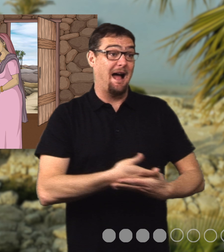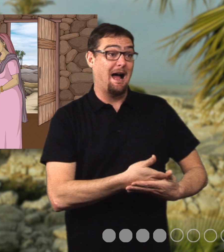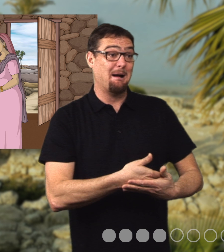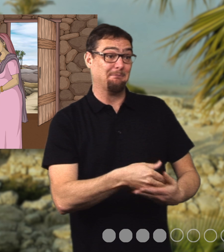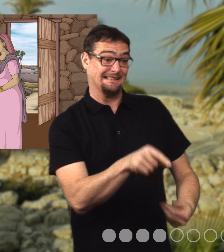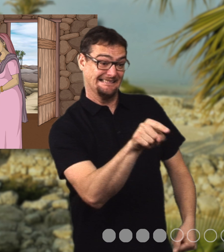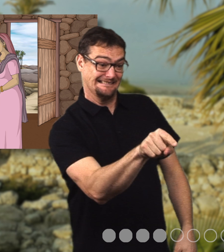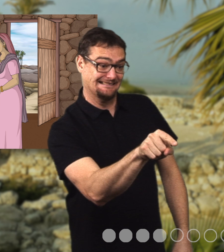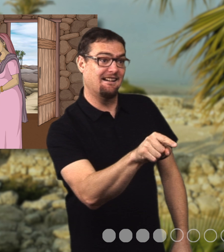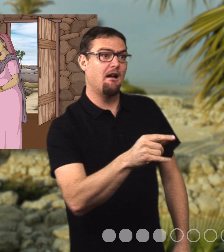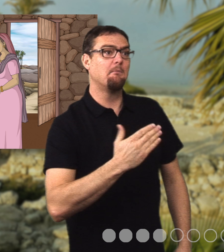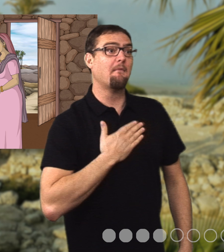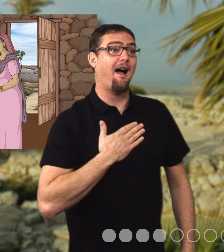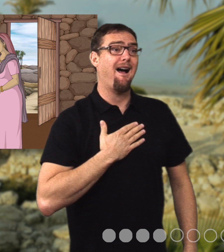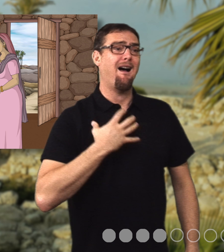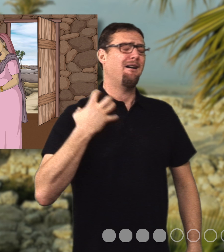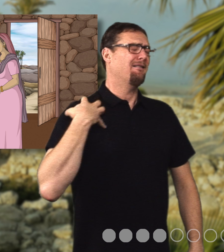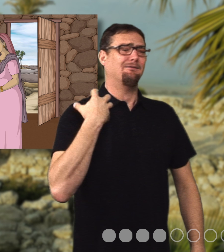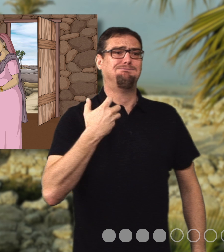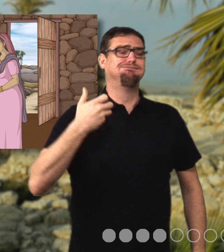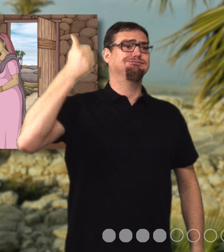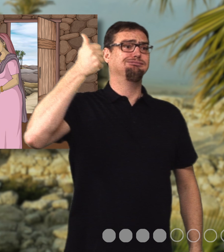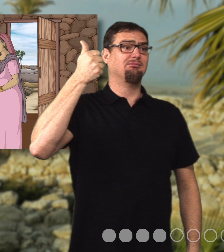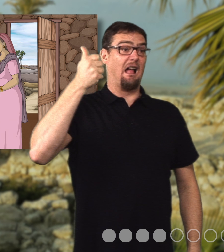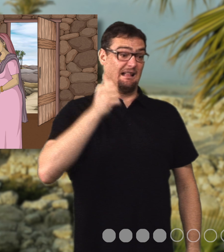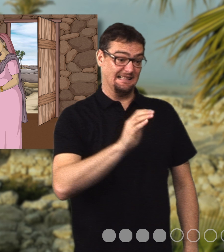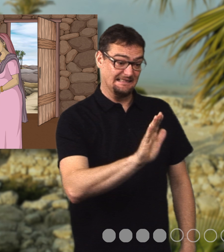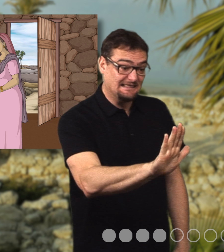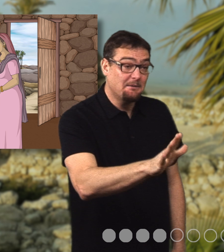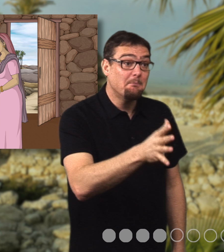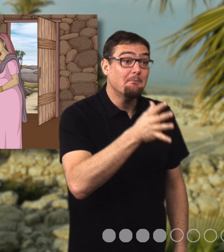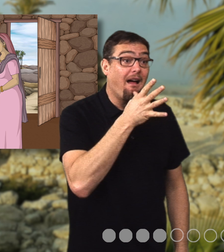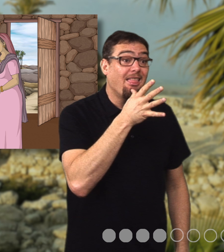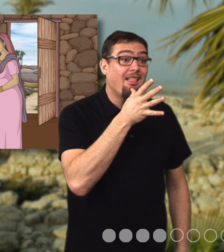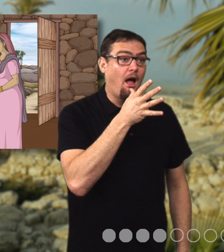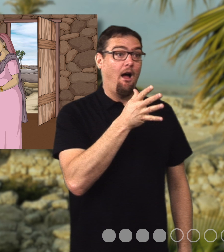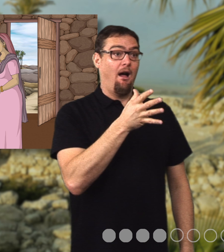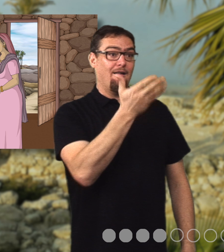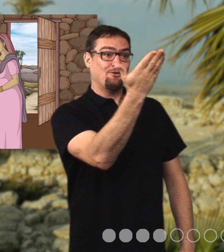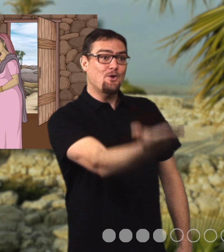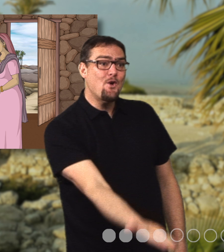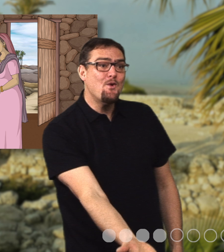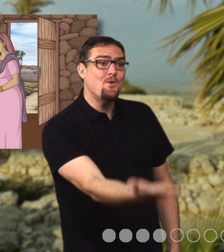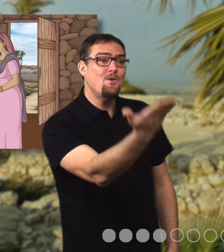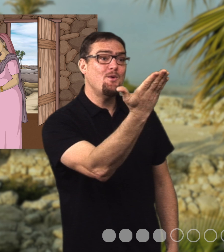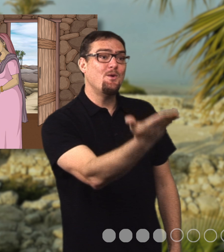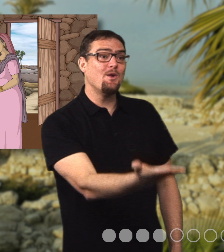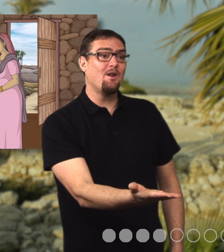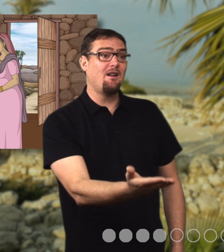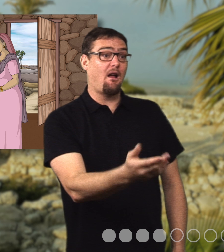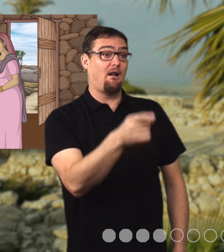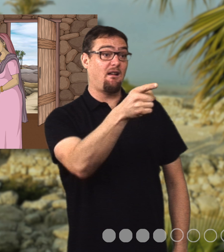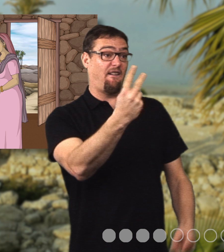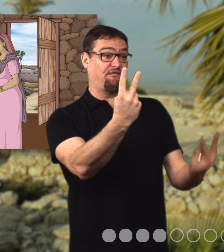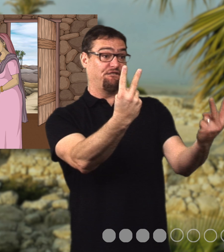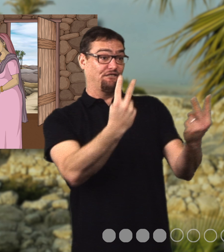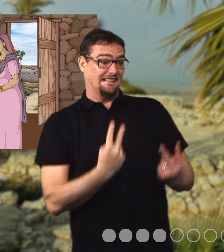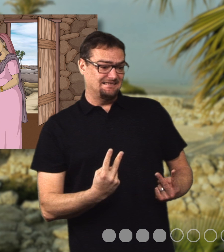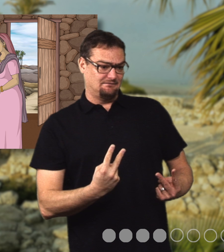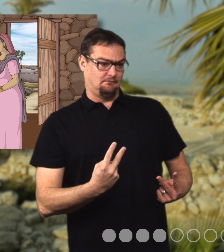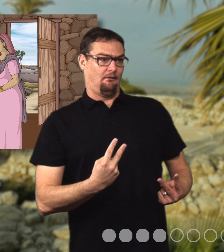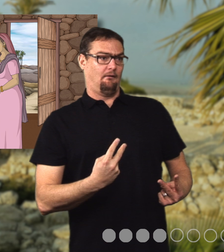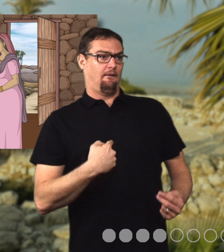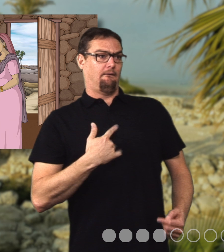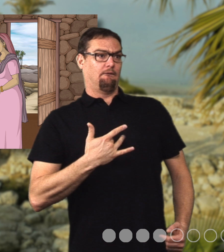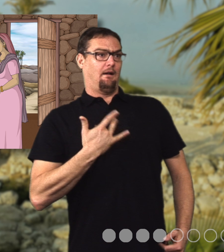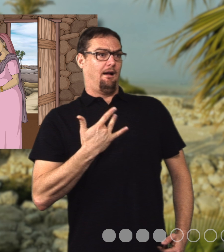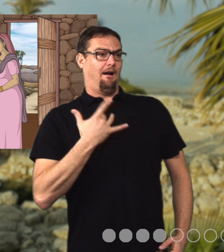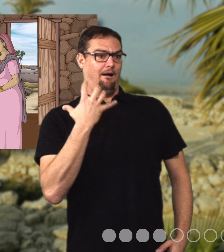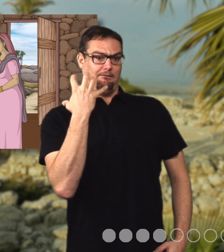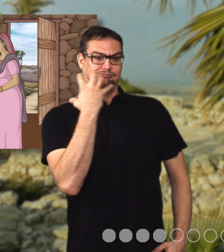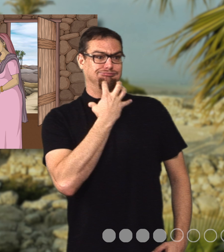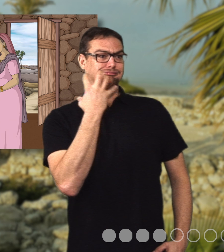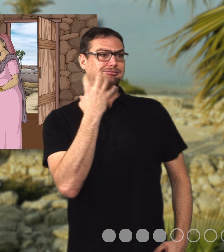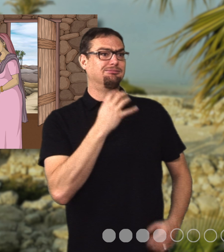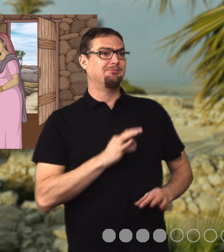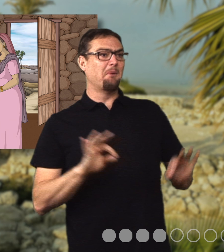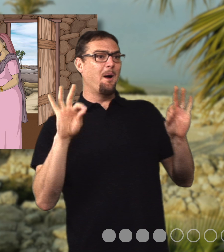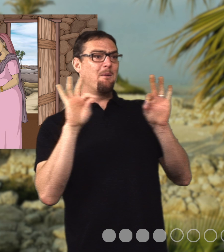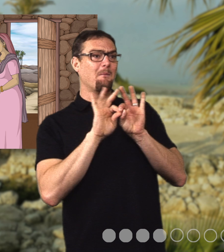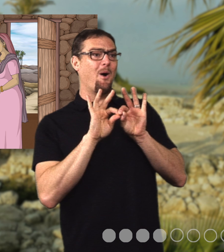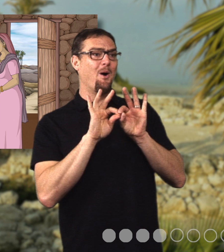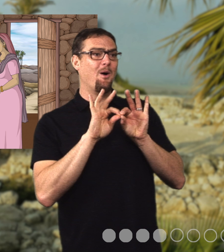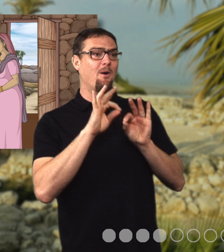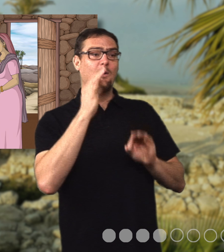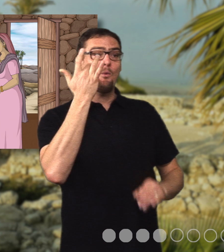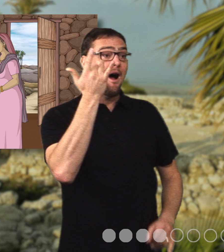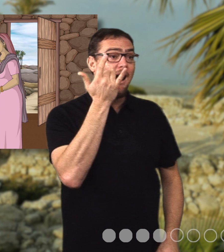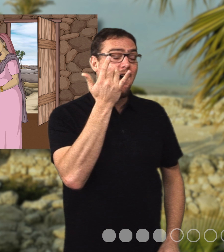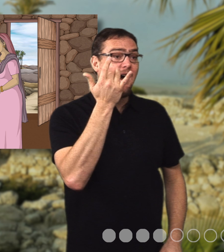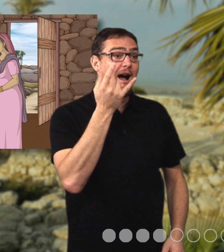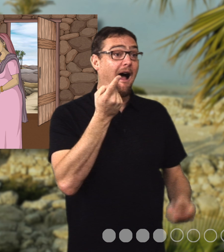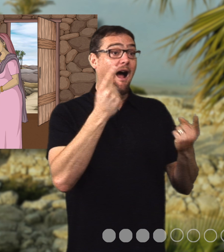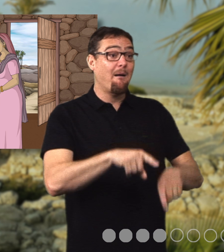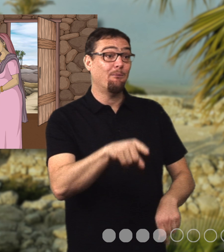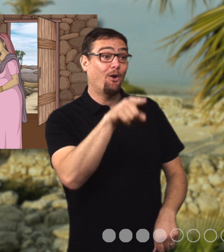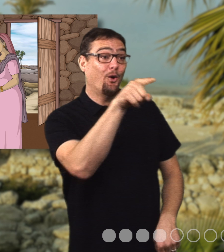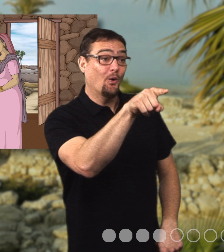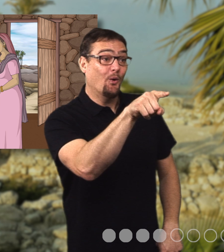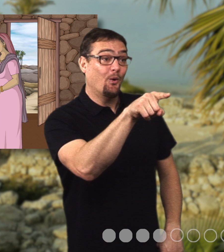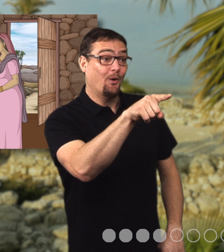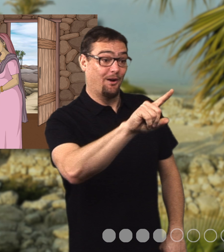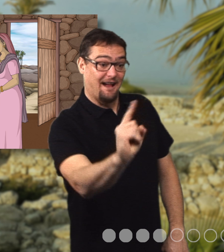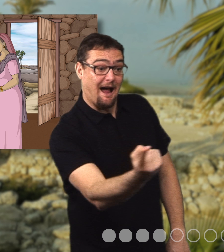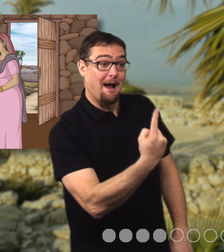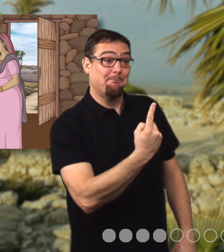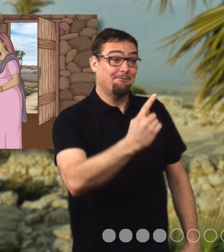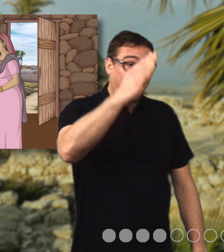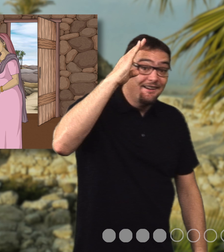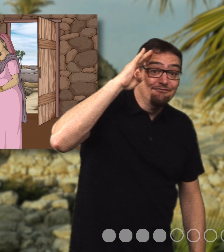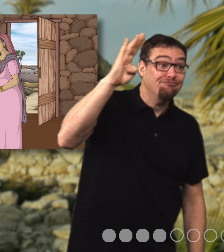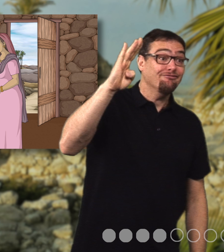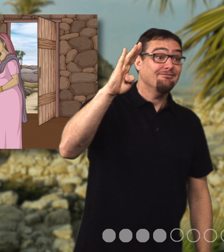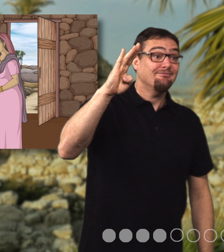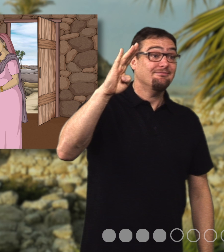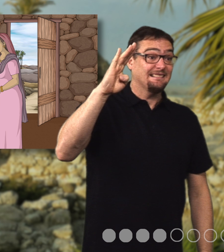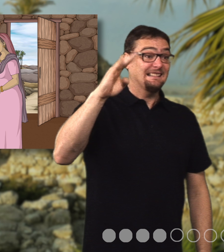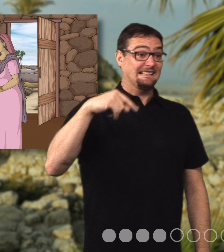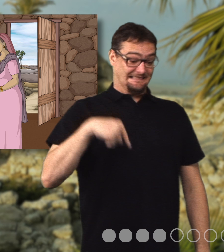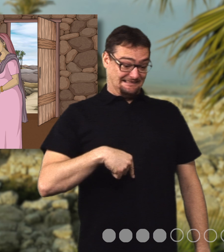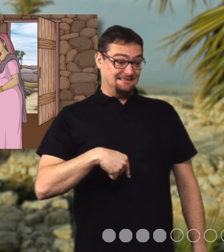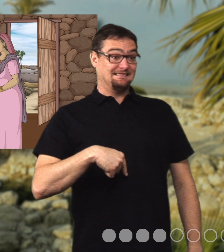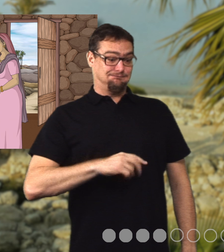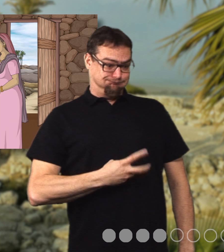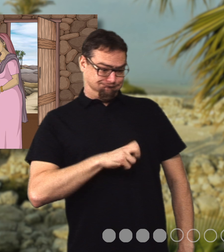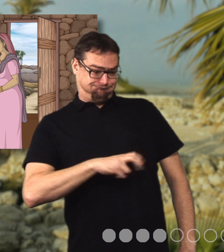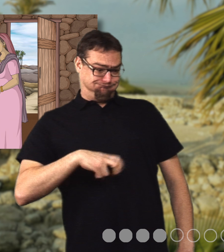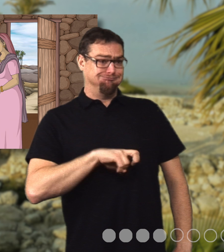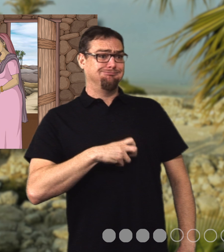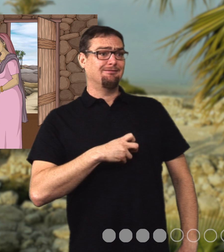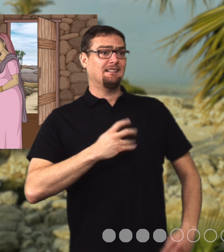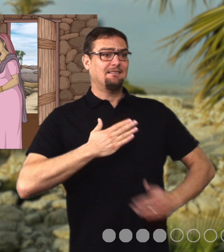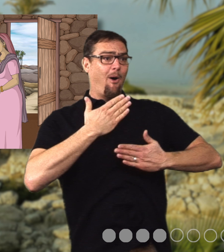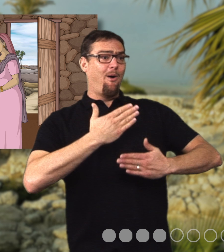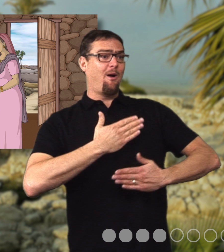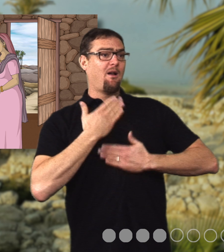And why am I so honored, that the mother of my Lord should come to me?